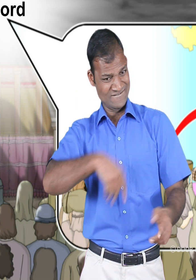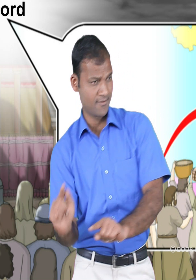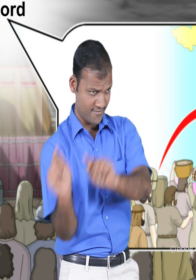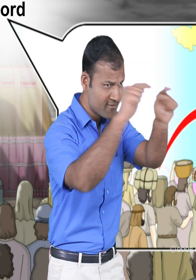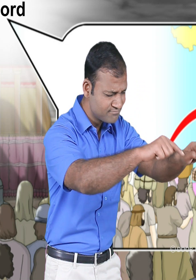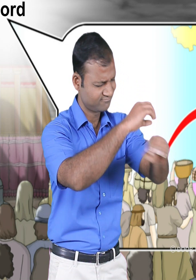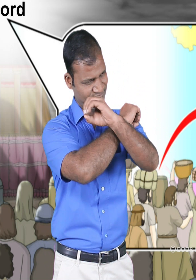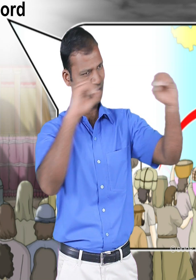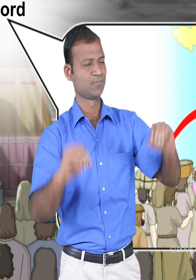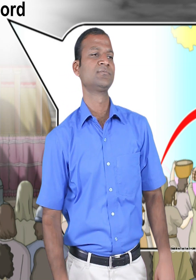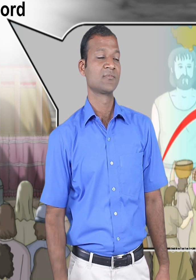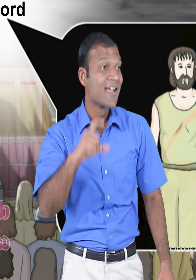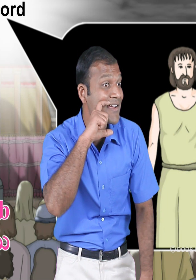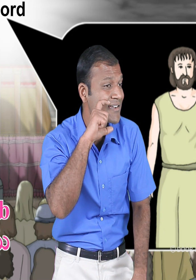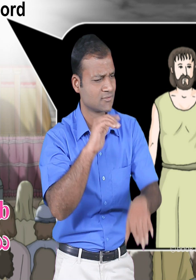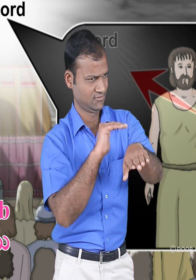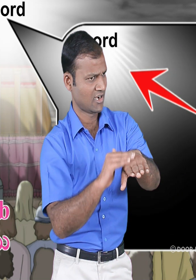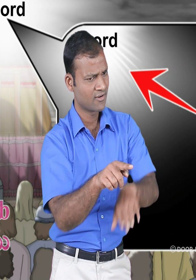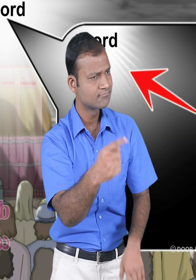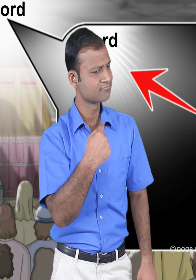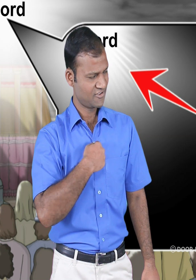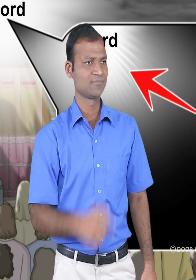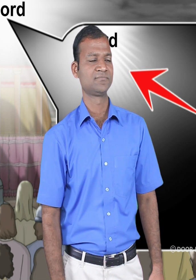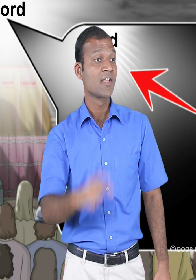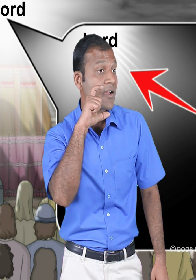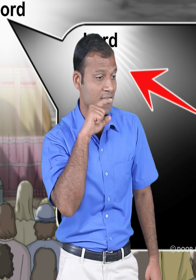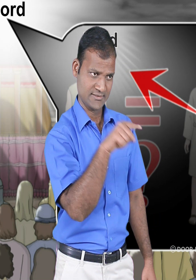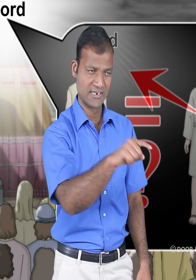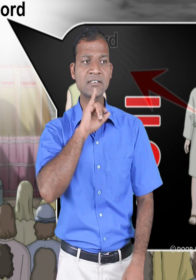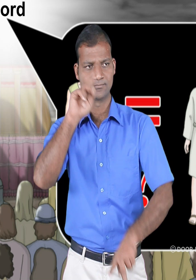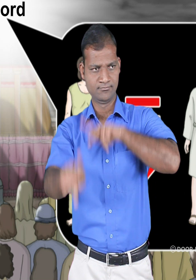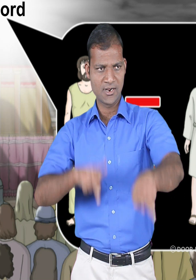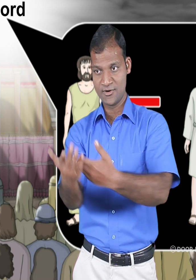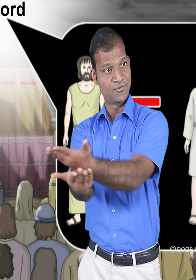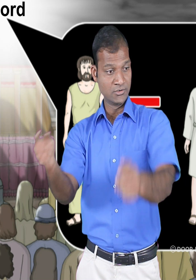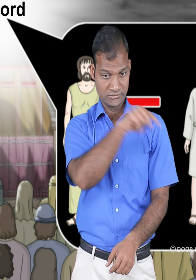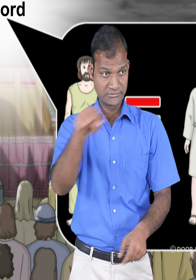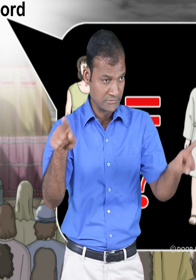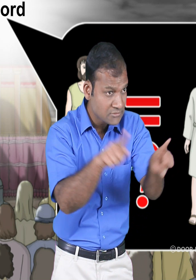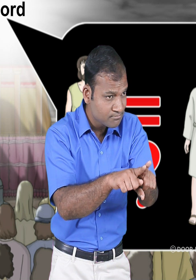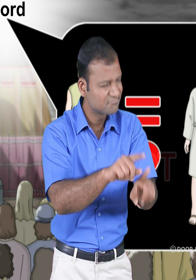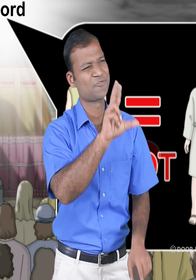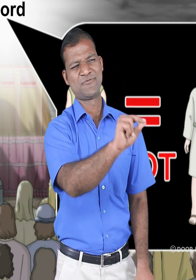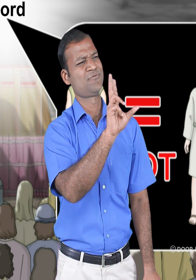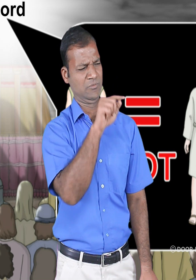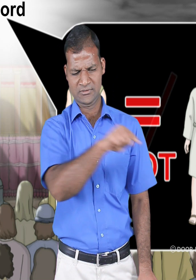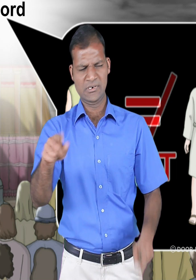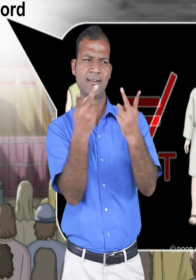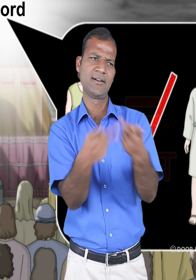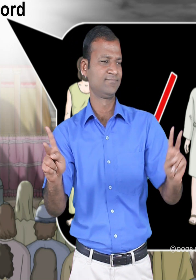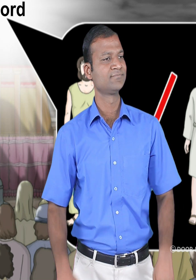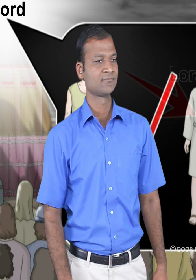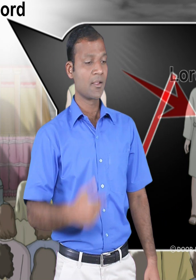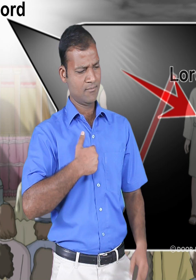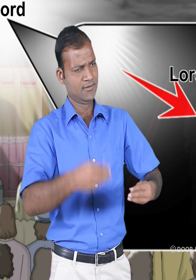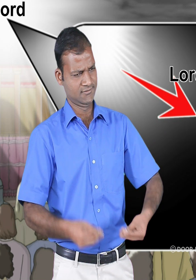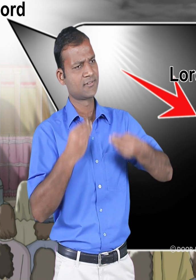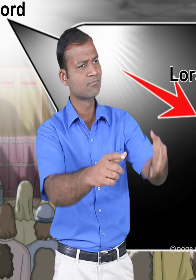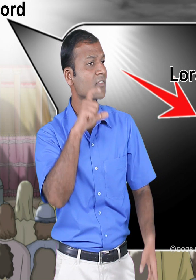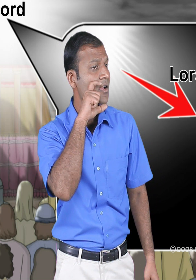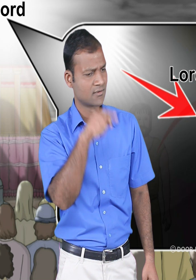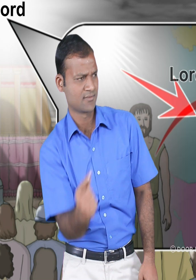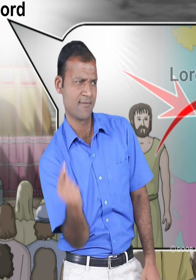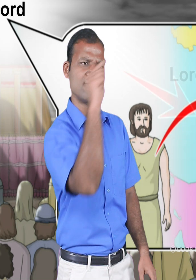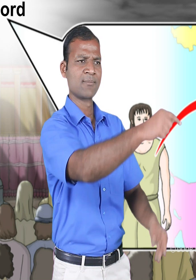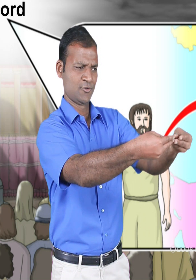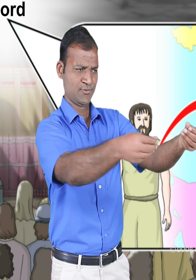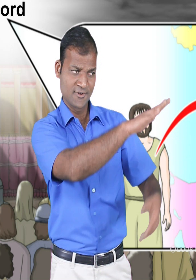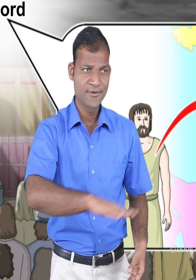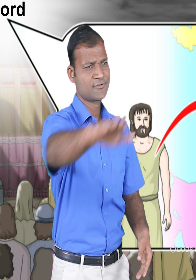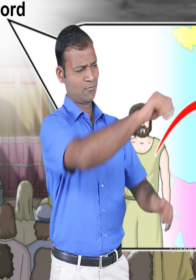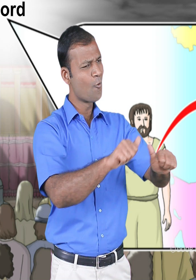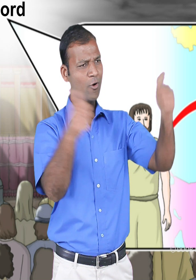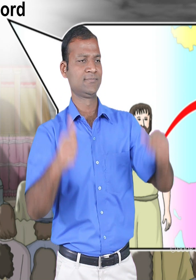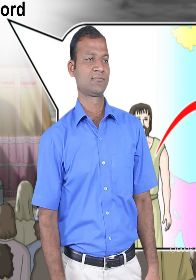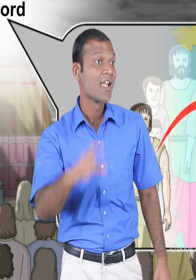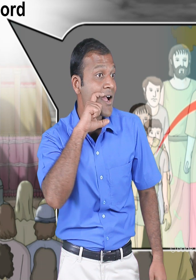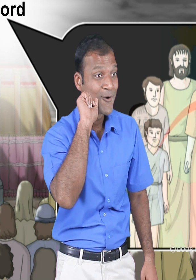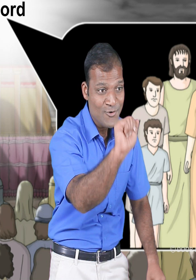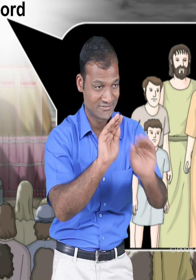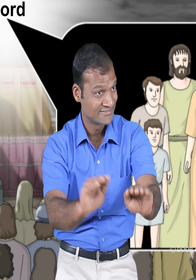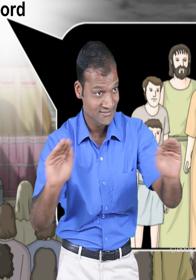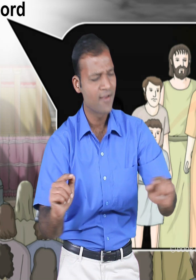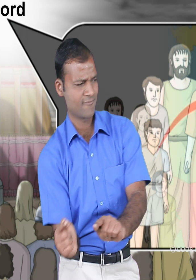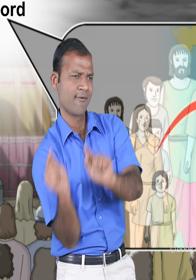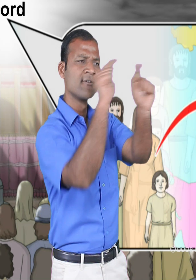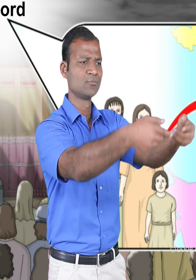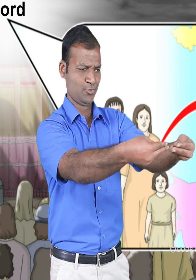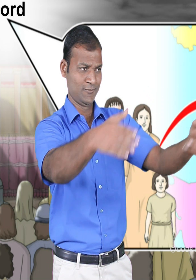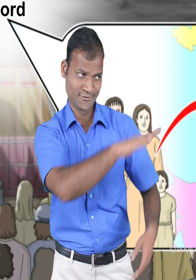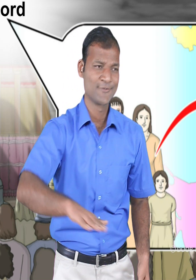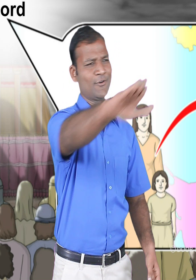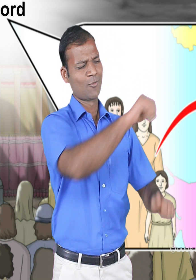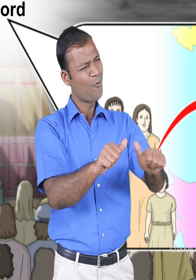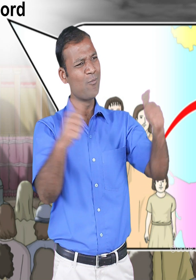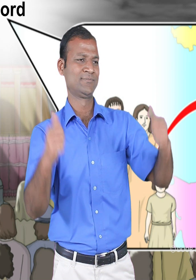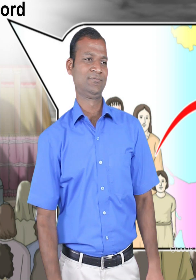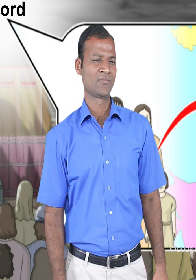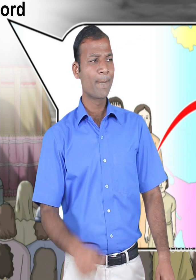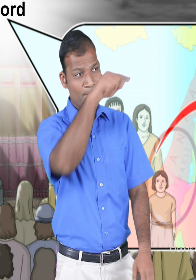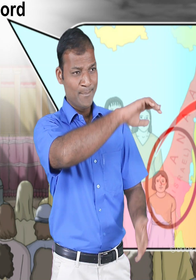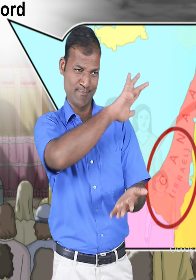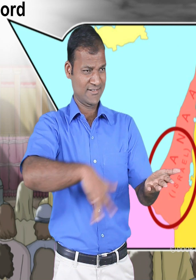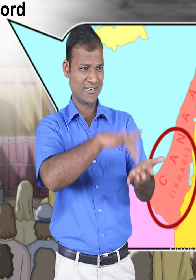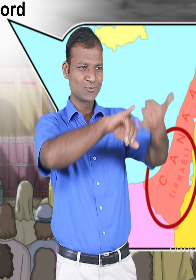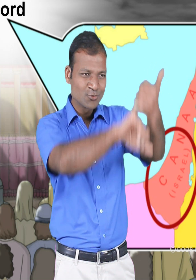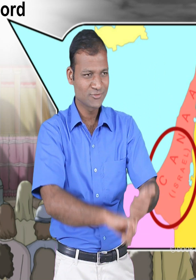But because My servant Caleb has a different spirit and has followed Me wholeheartedly, I will bring him into the land he has entered, and his descendants will inherit it.